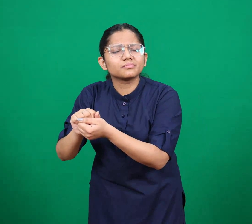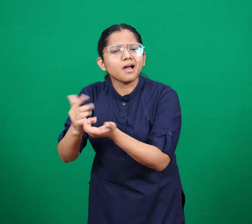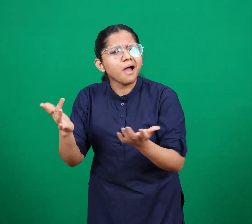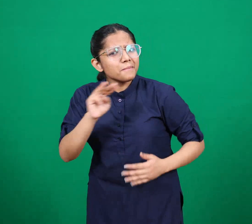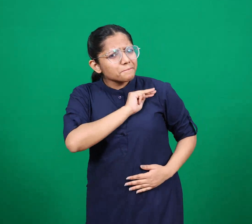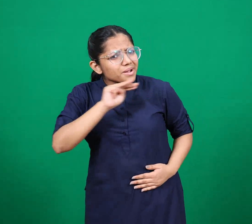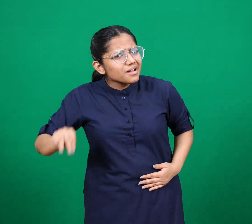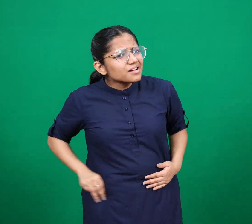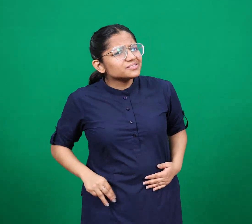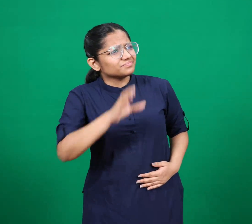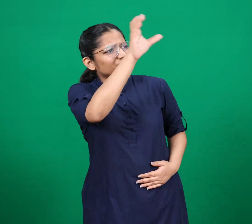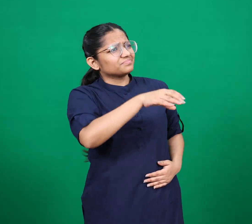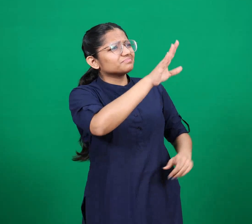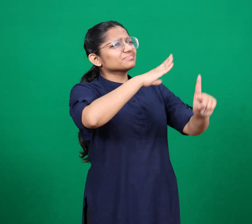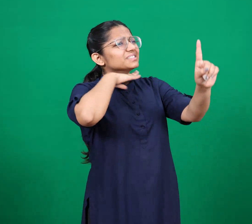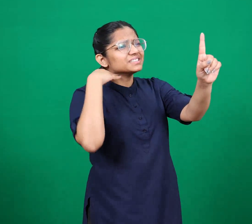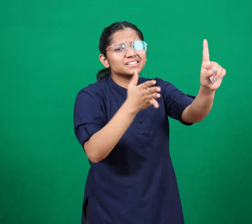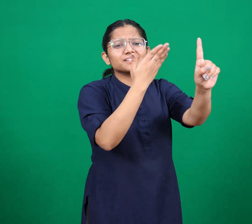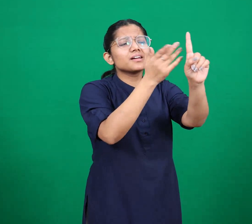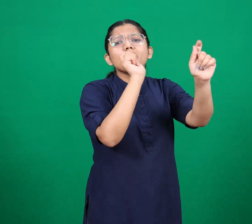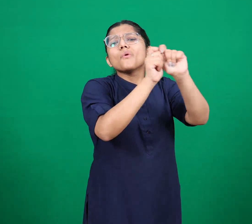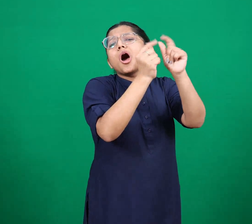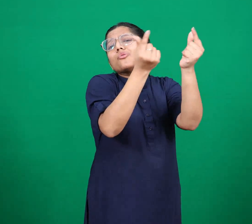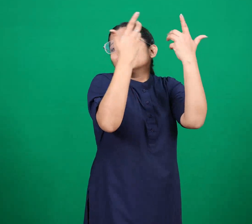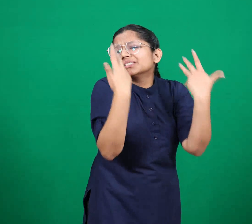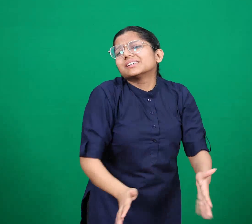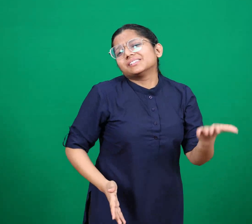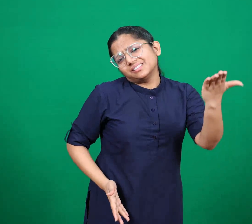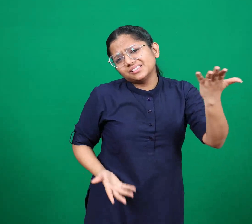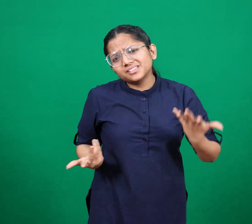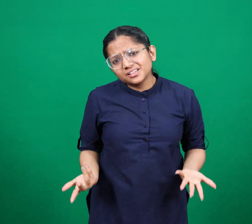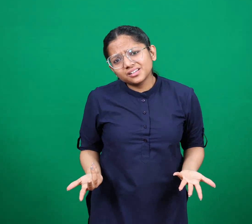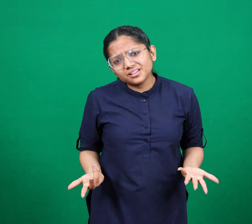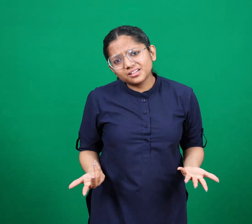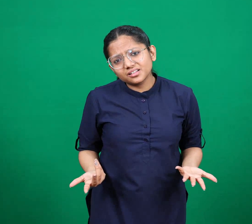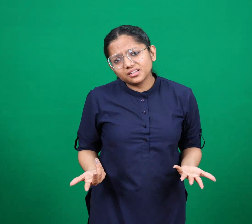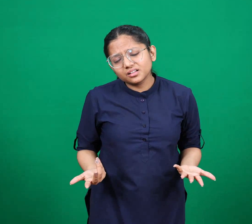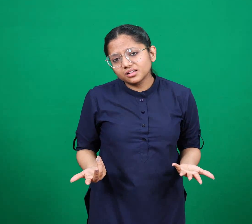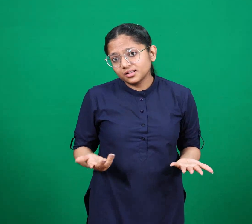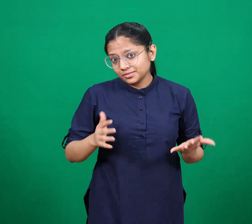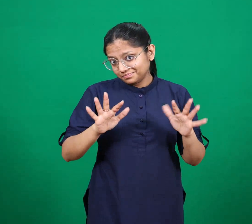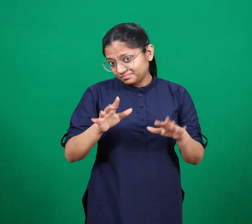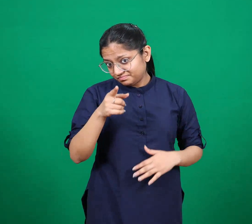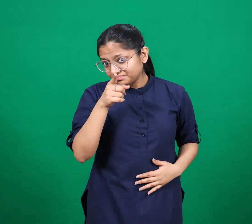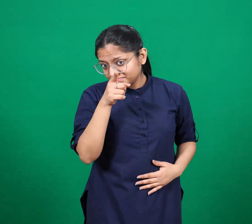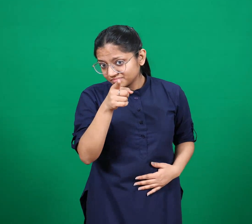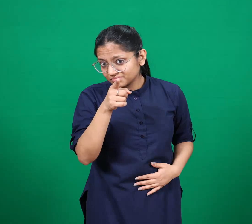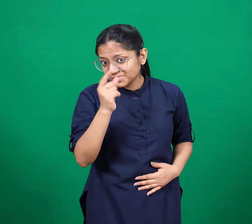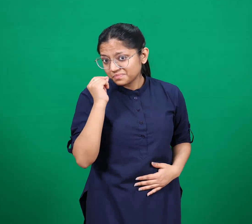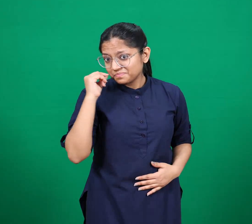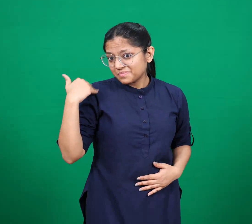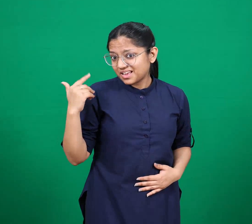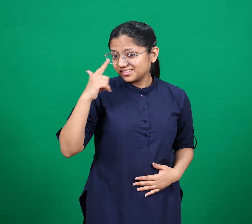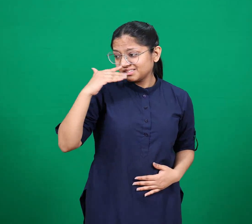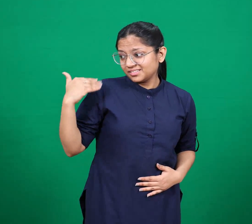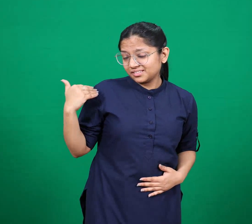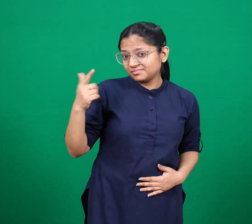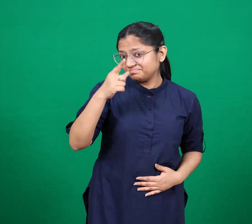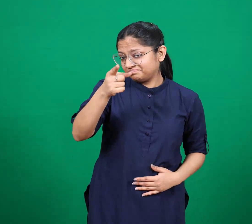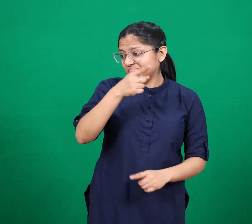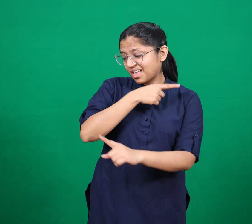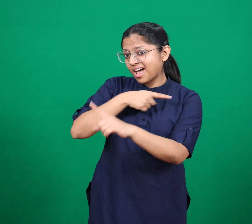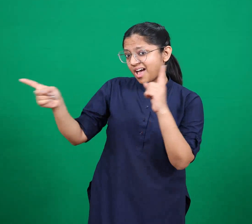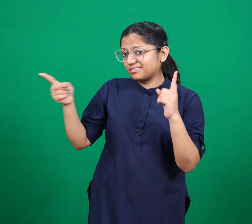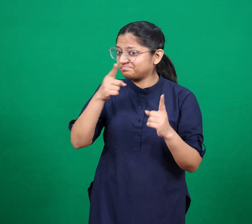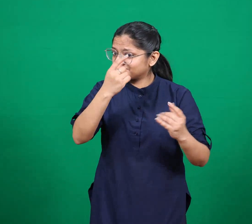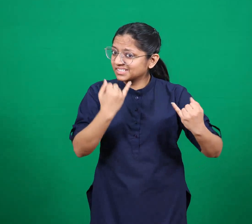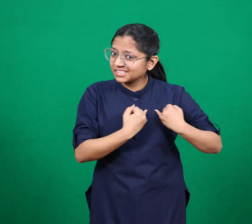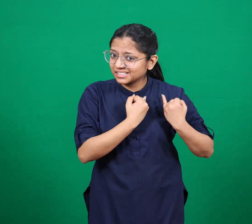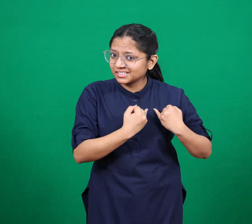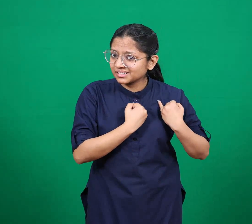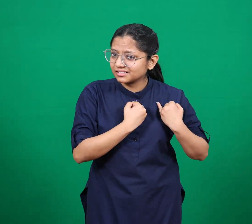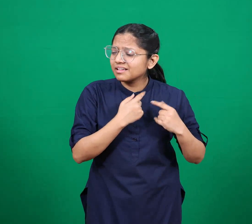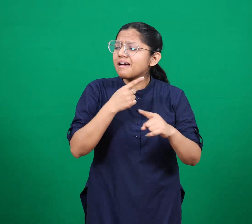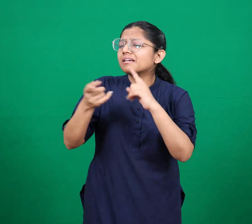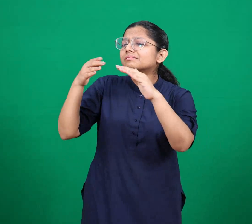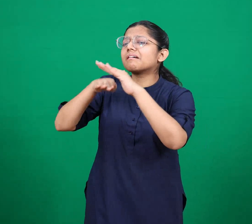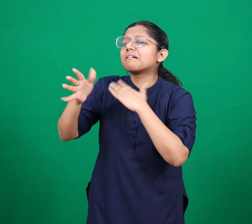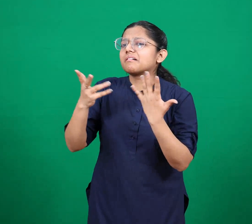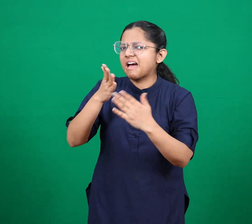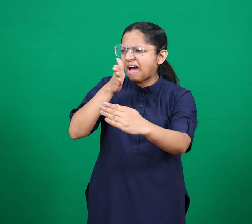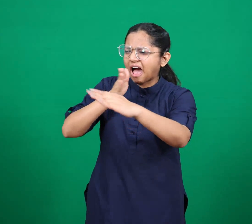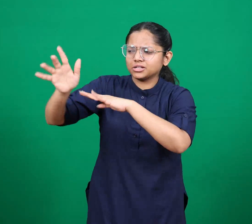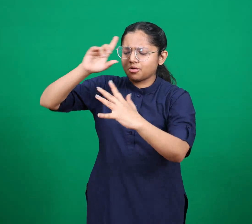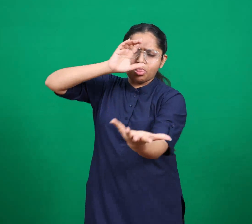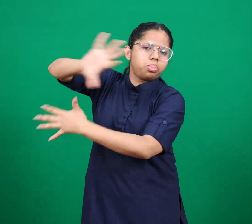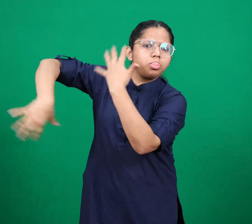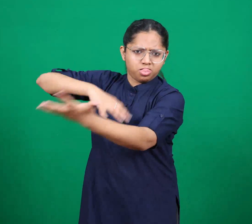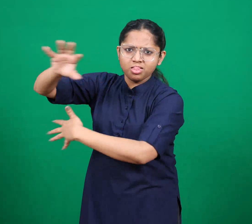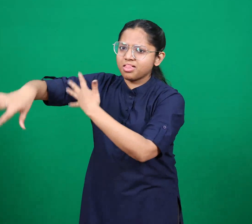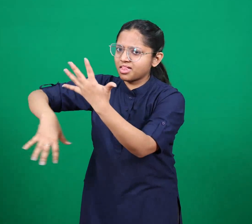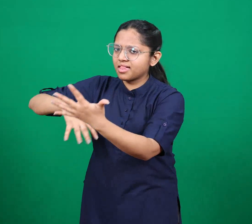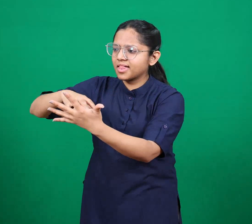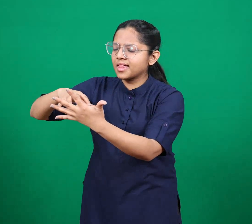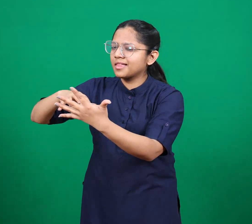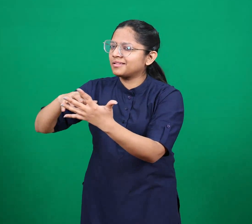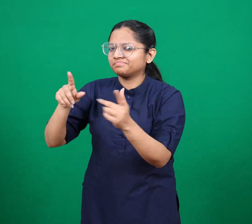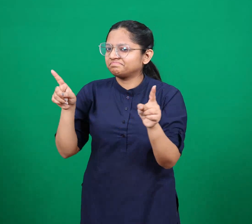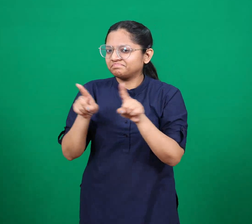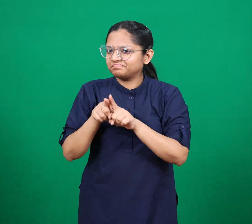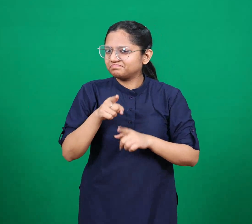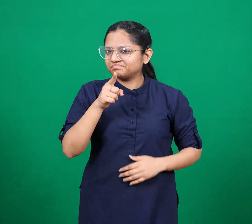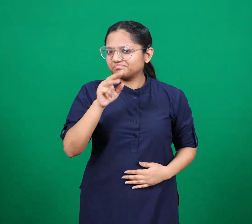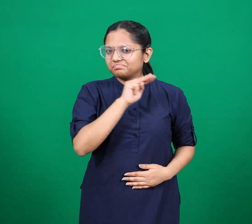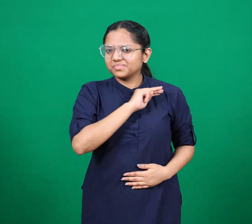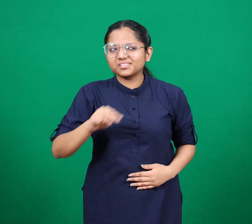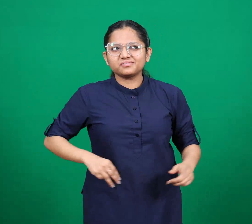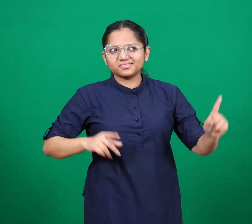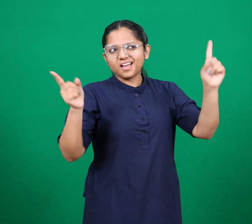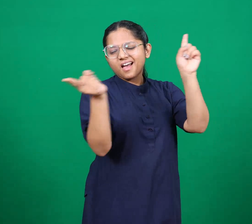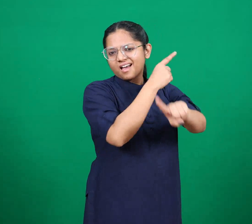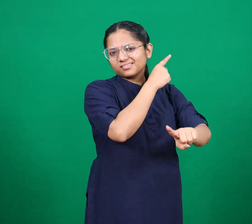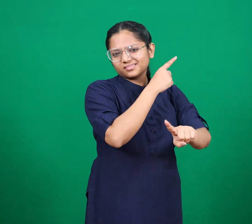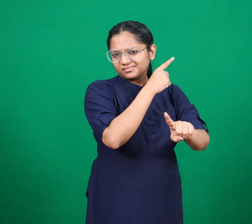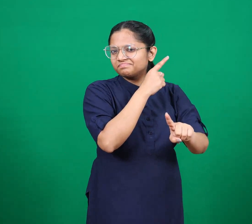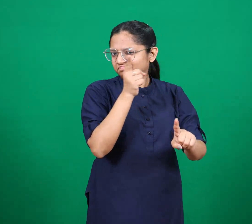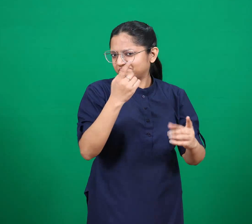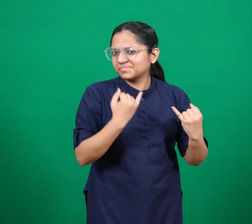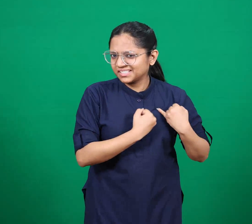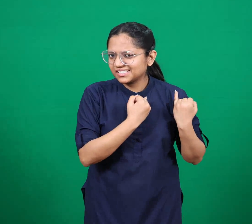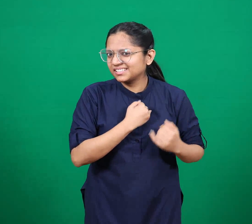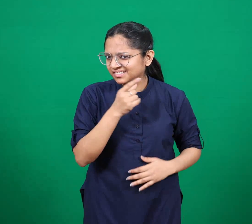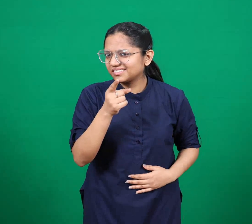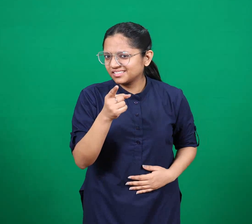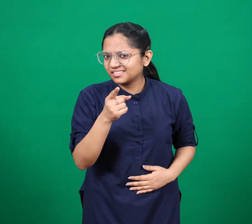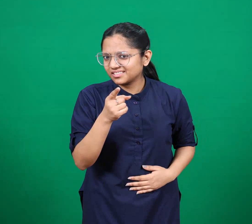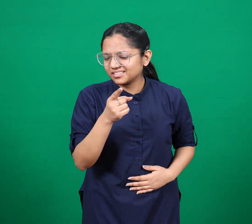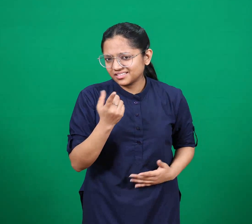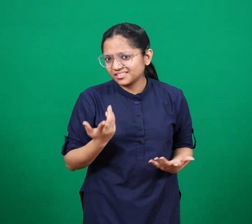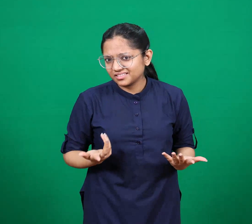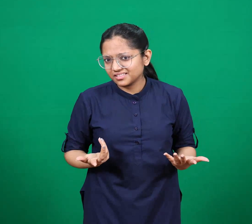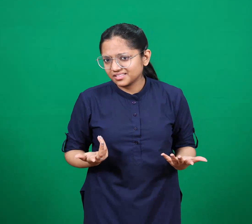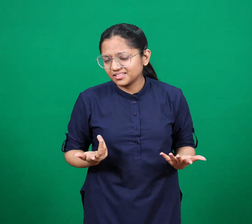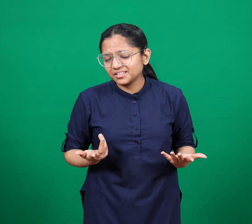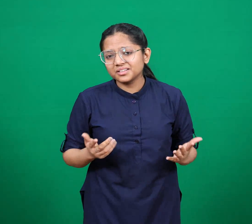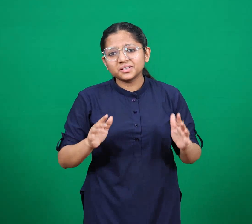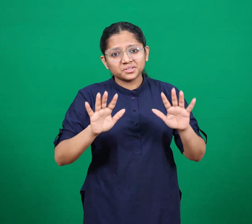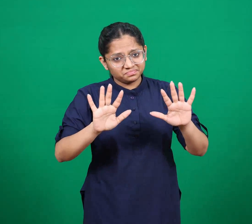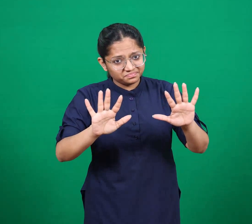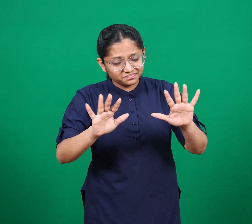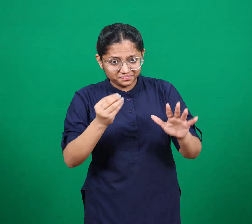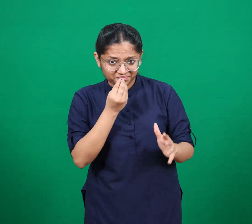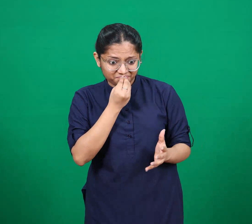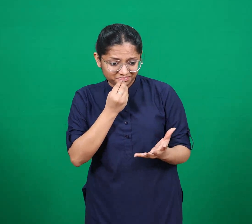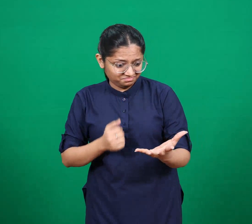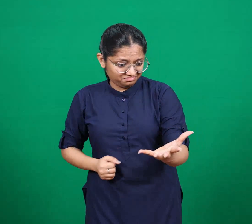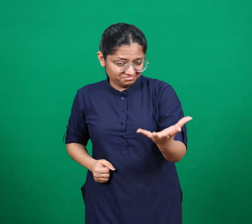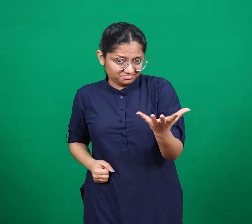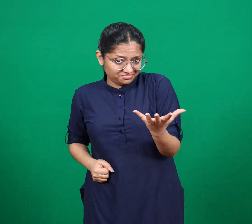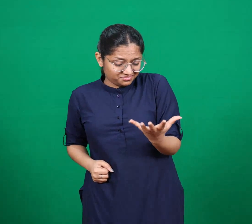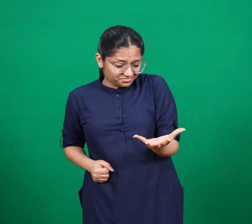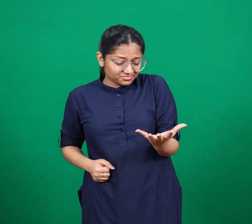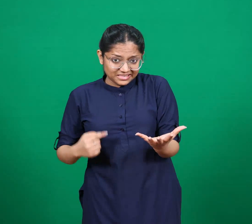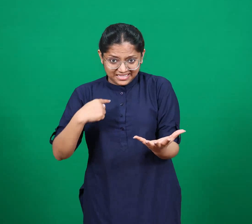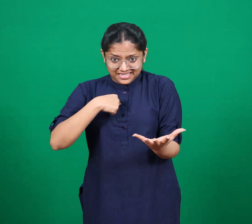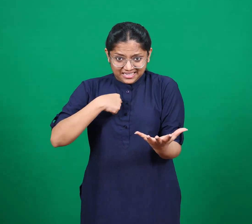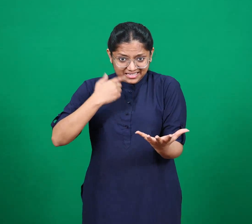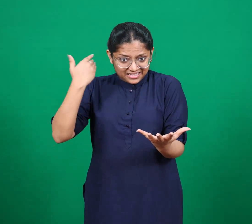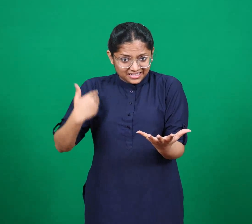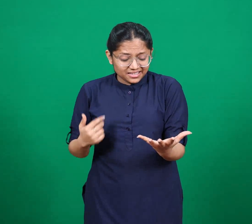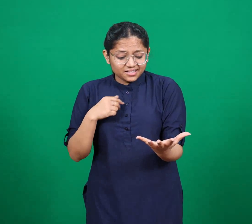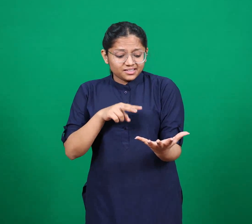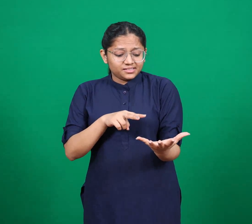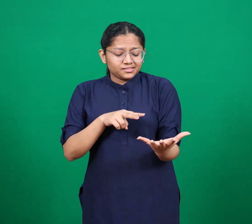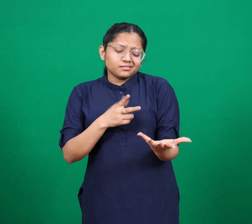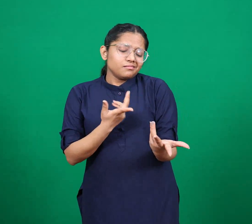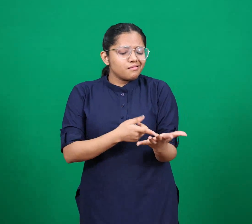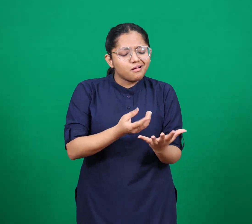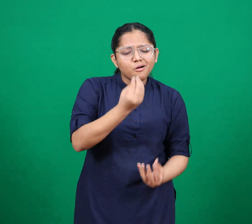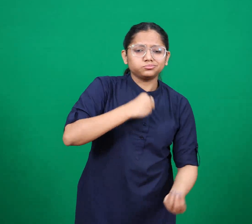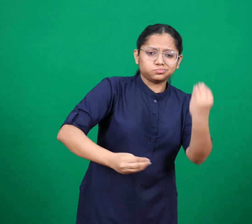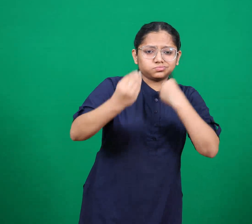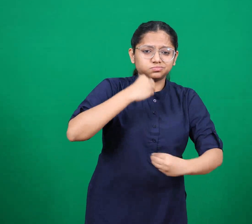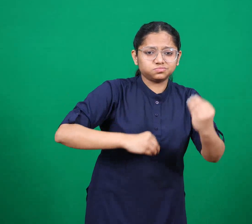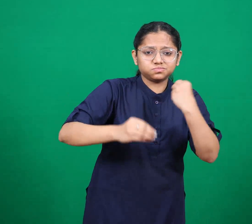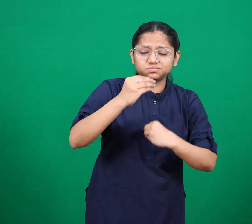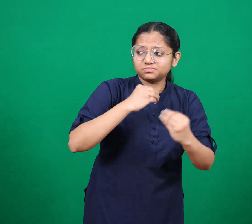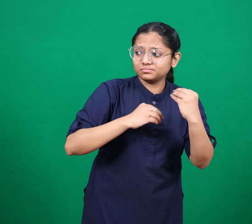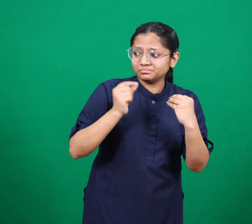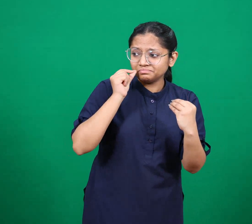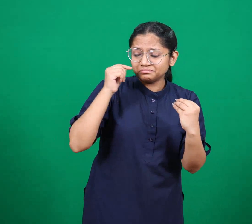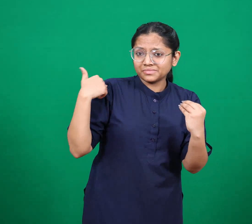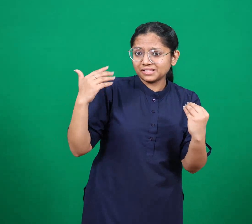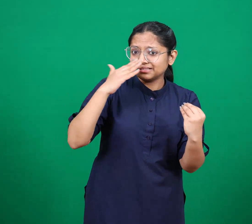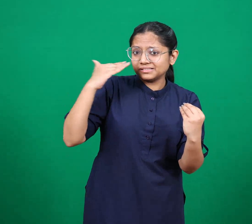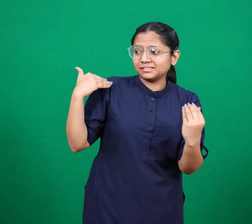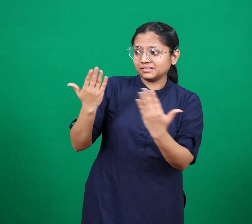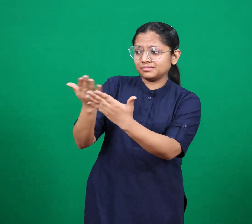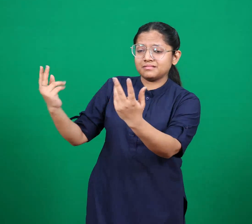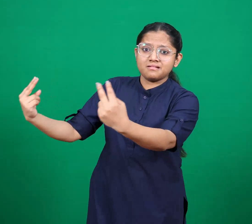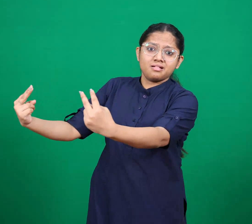By sinning against your brothers in this way and wounding their weak conscience, you sin against Christ.